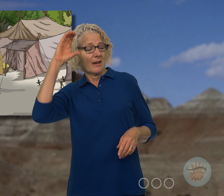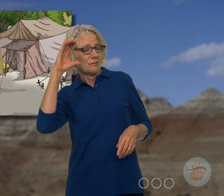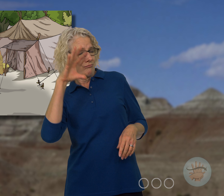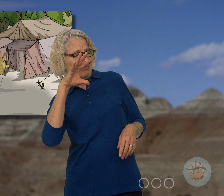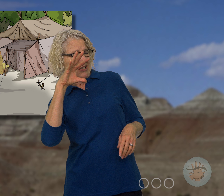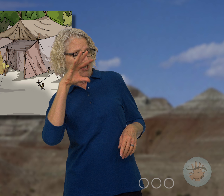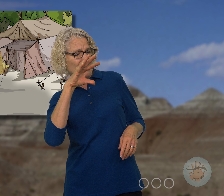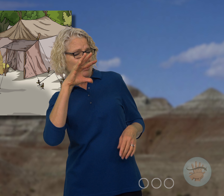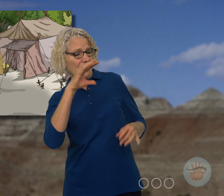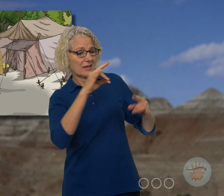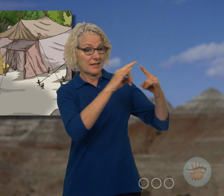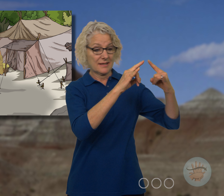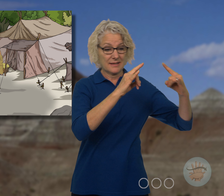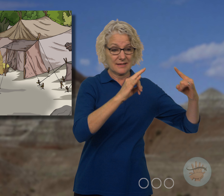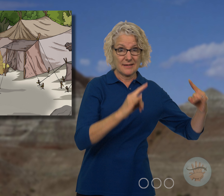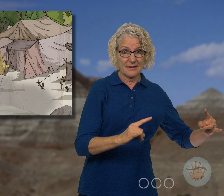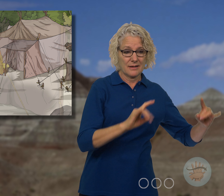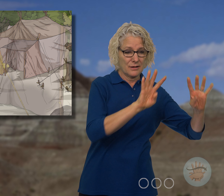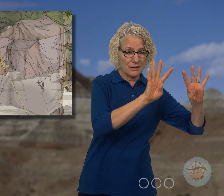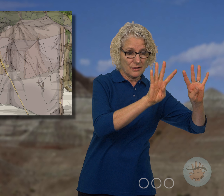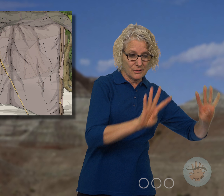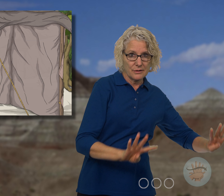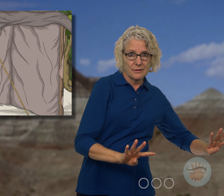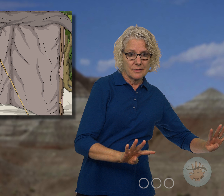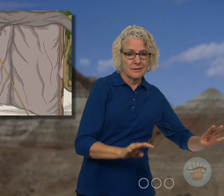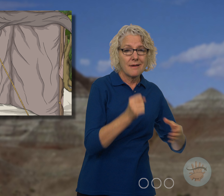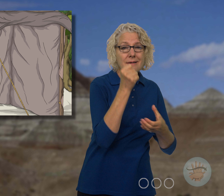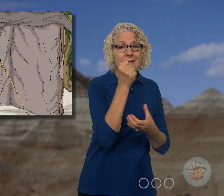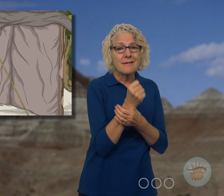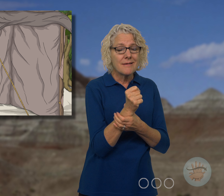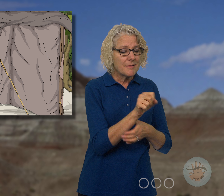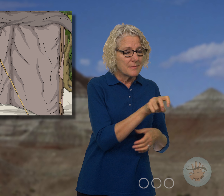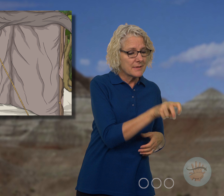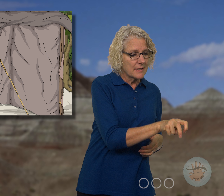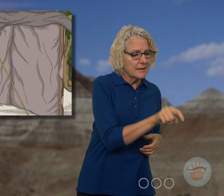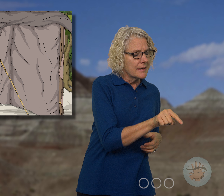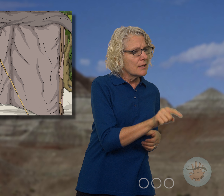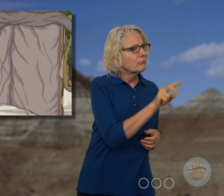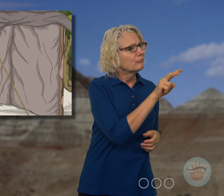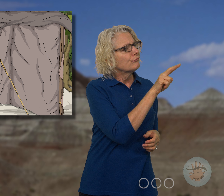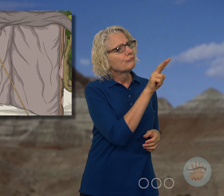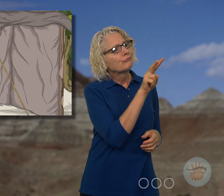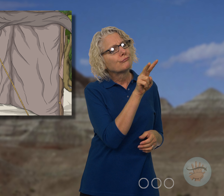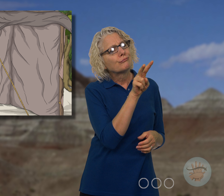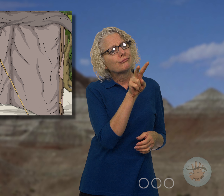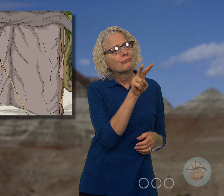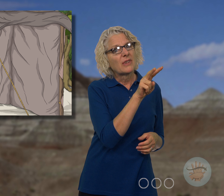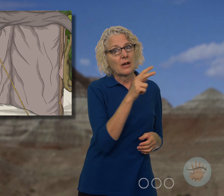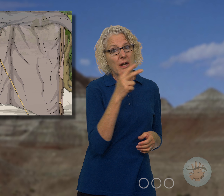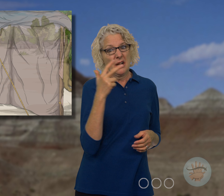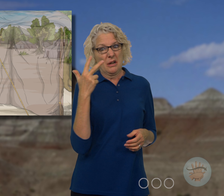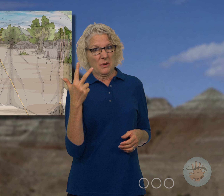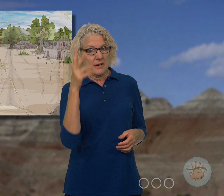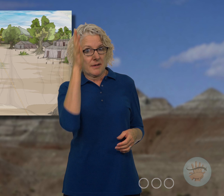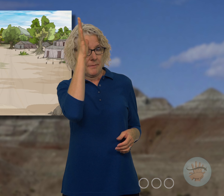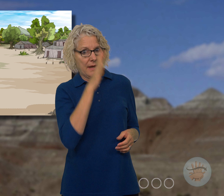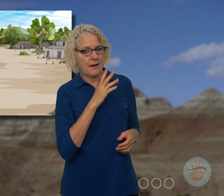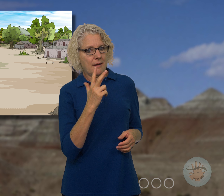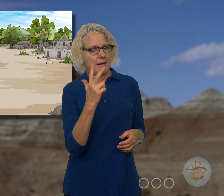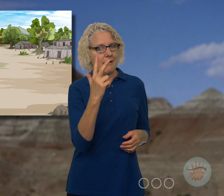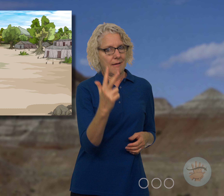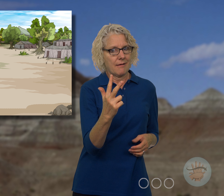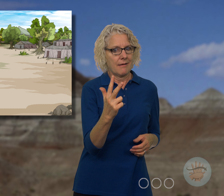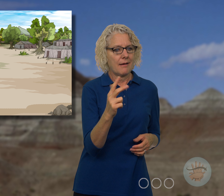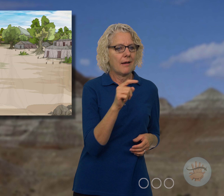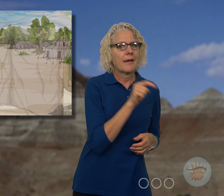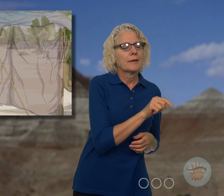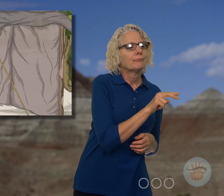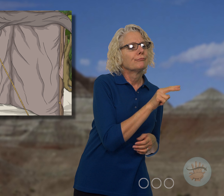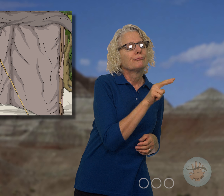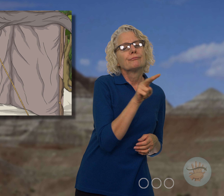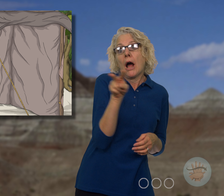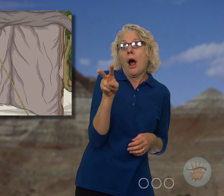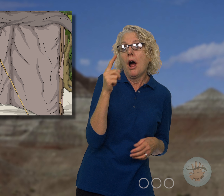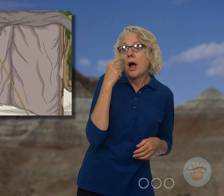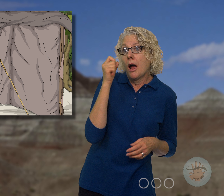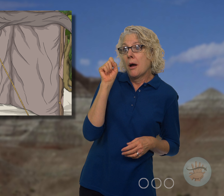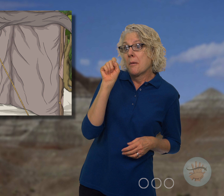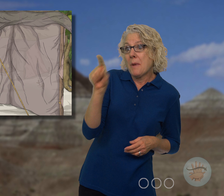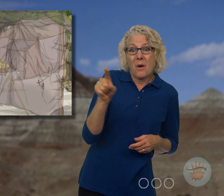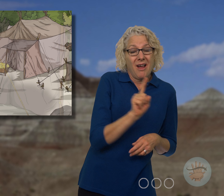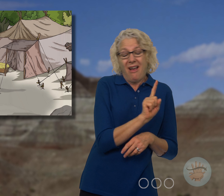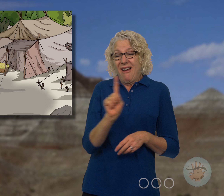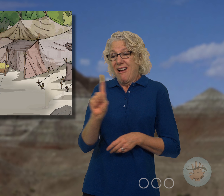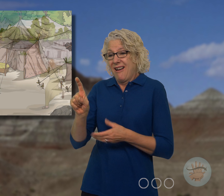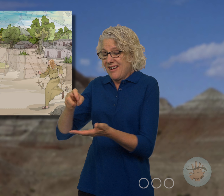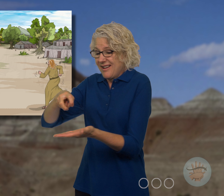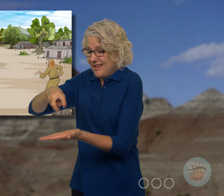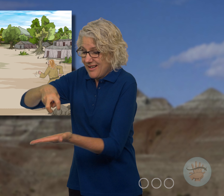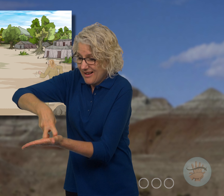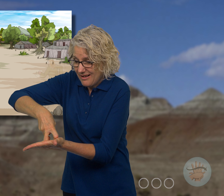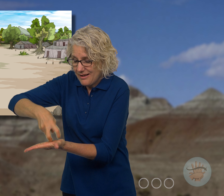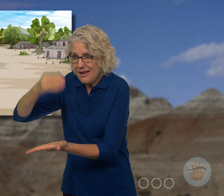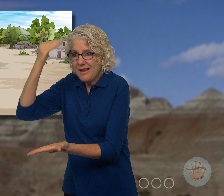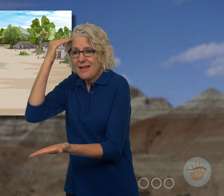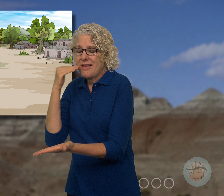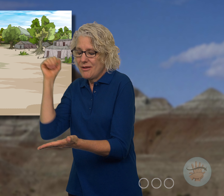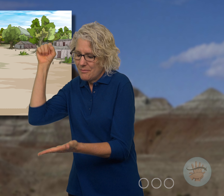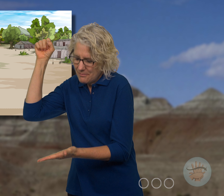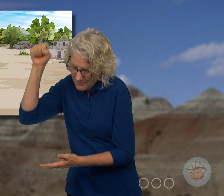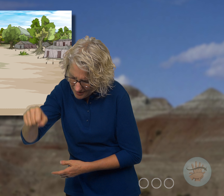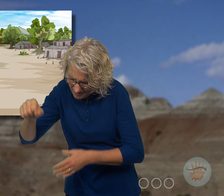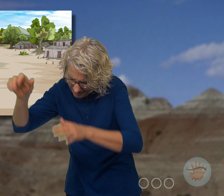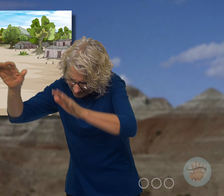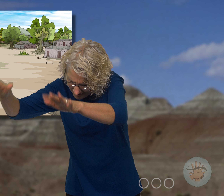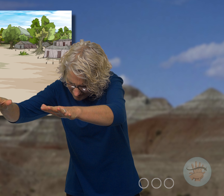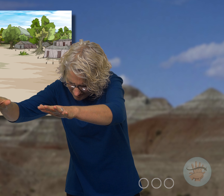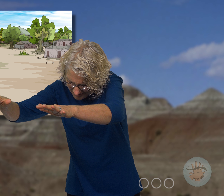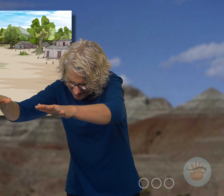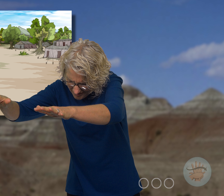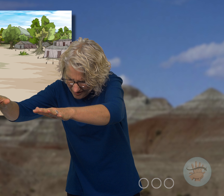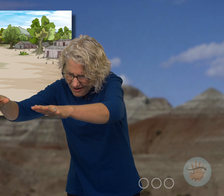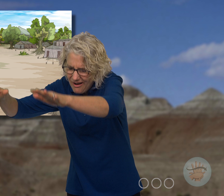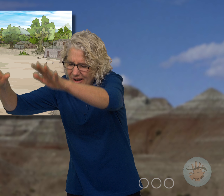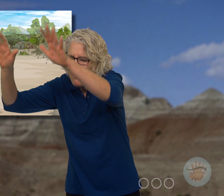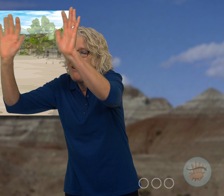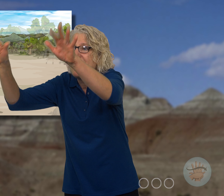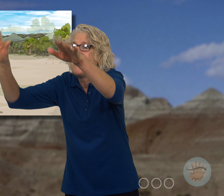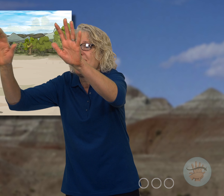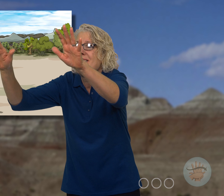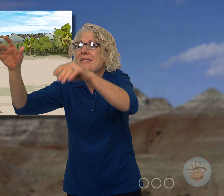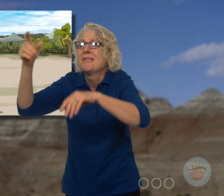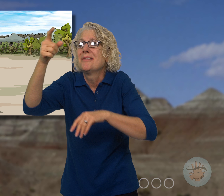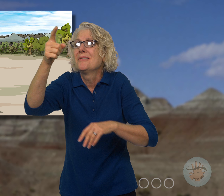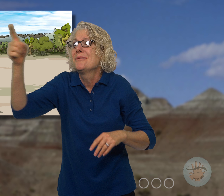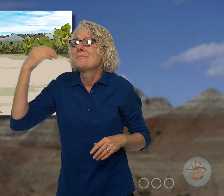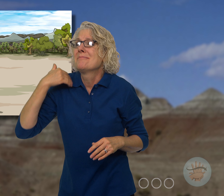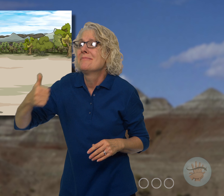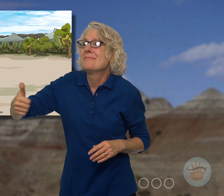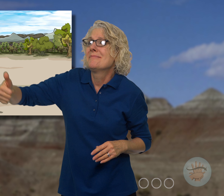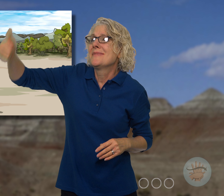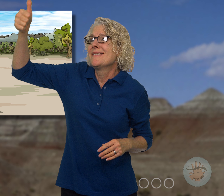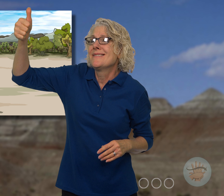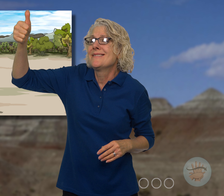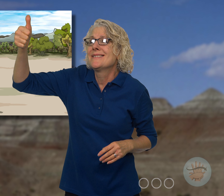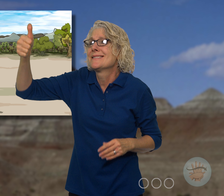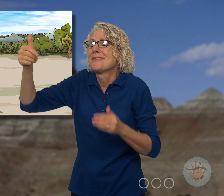When he saw them, he ran from the entrance of his tent to meet them and bowed low to the ground.